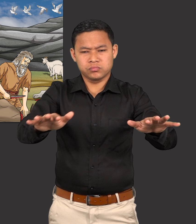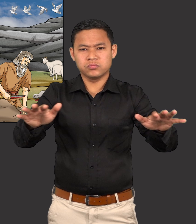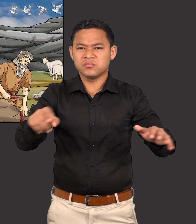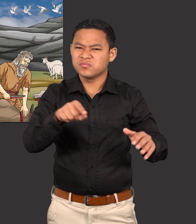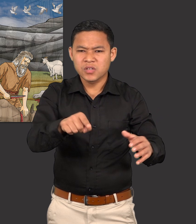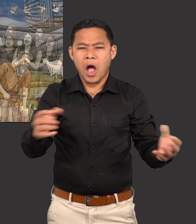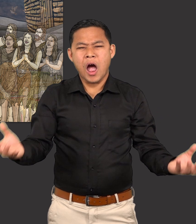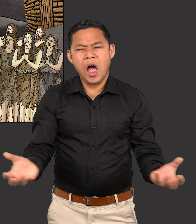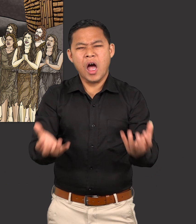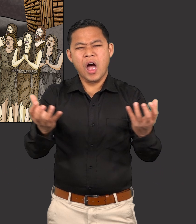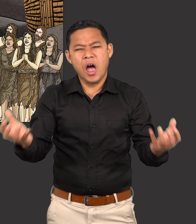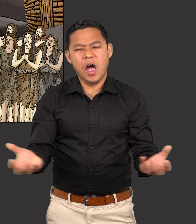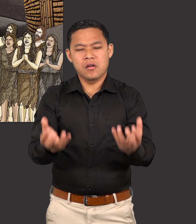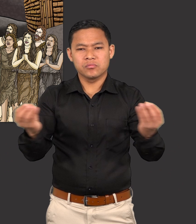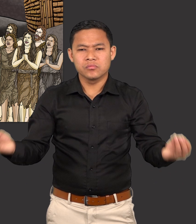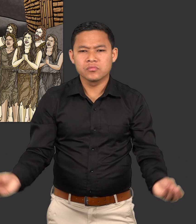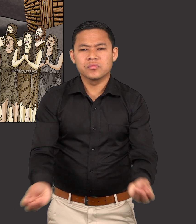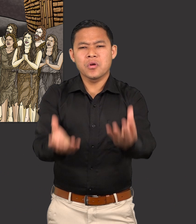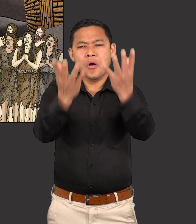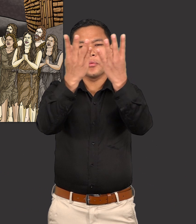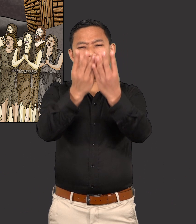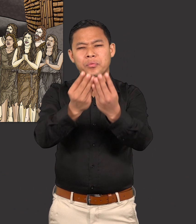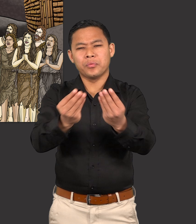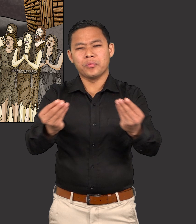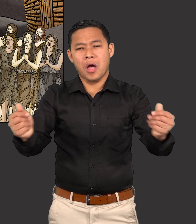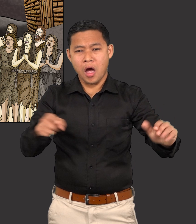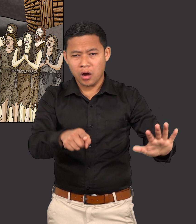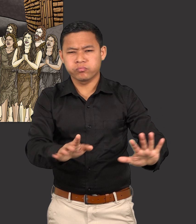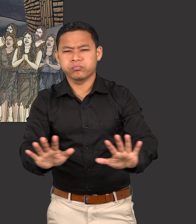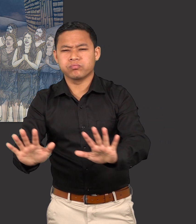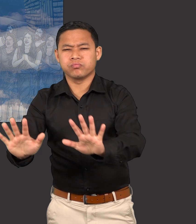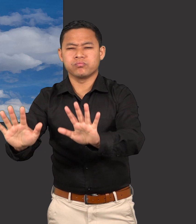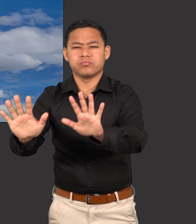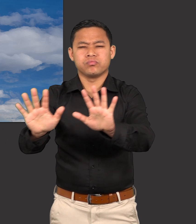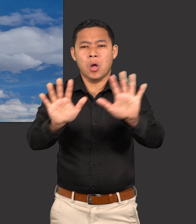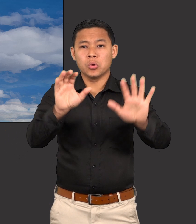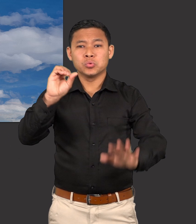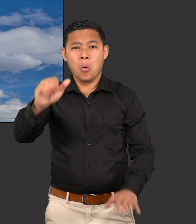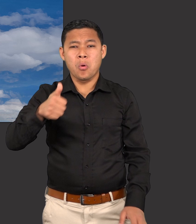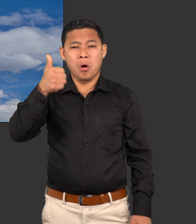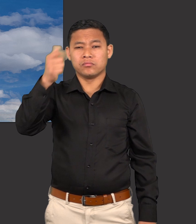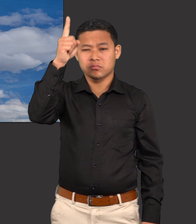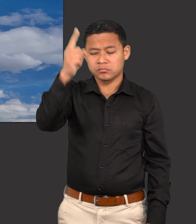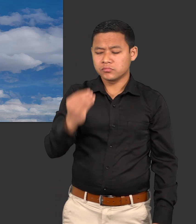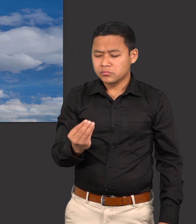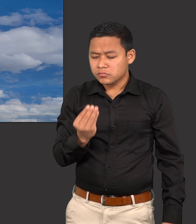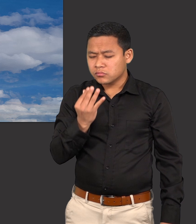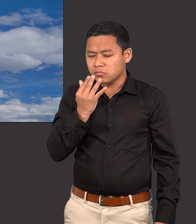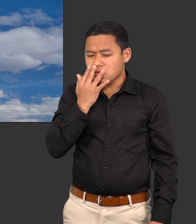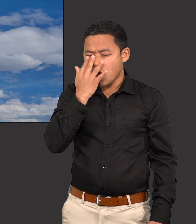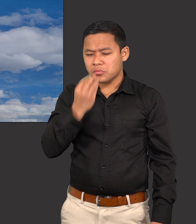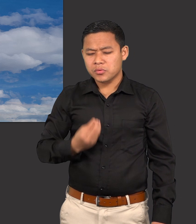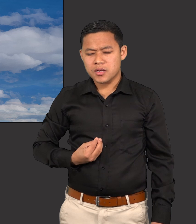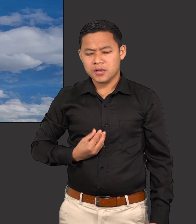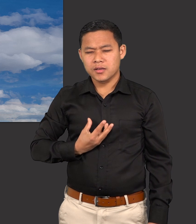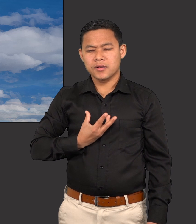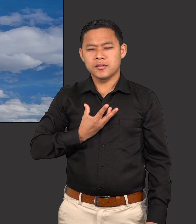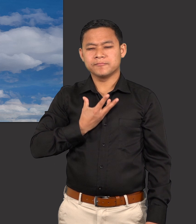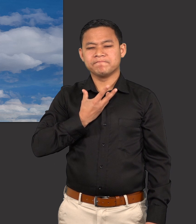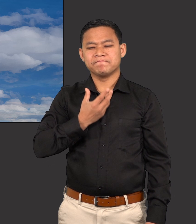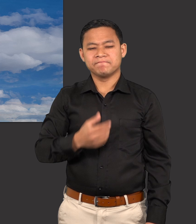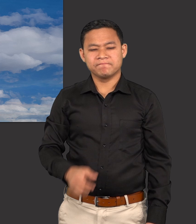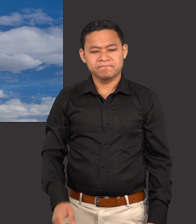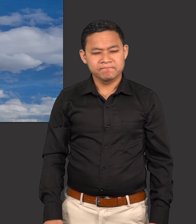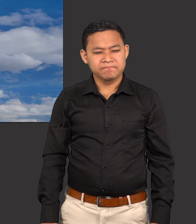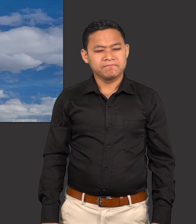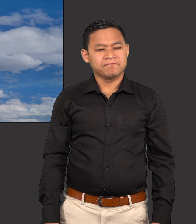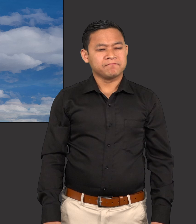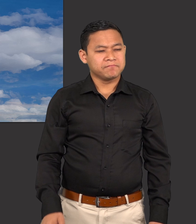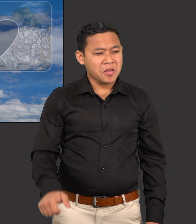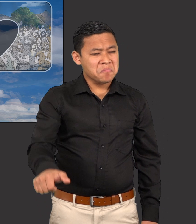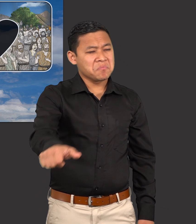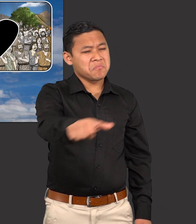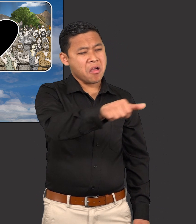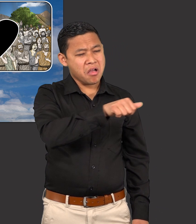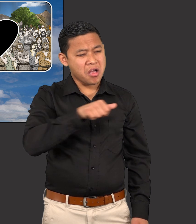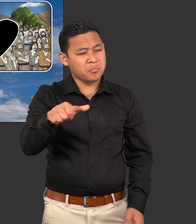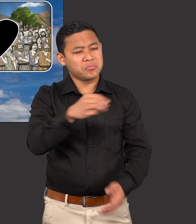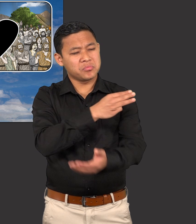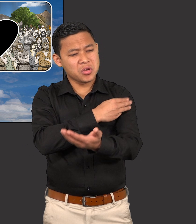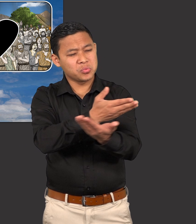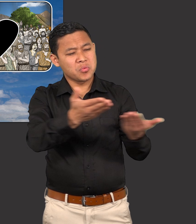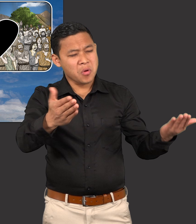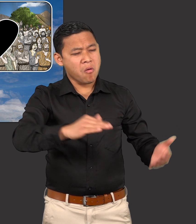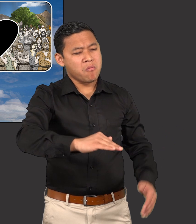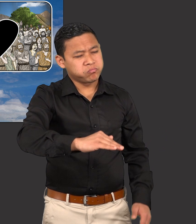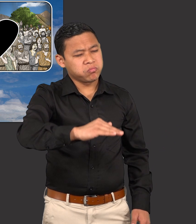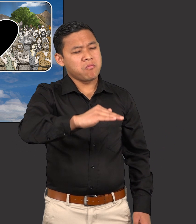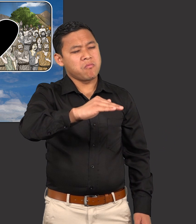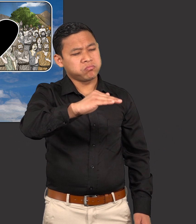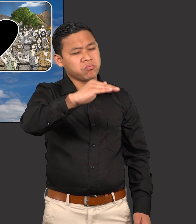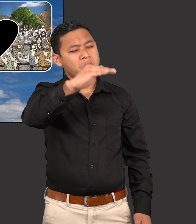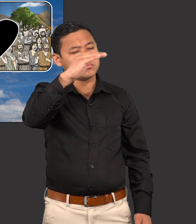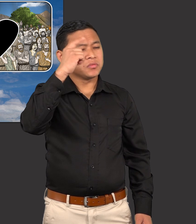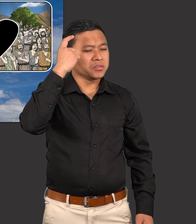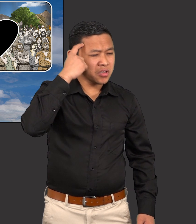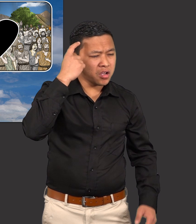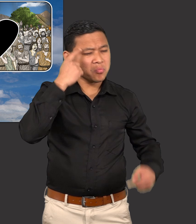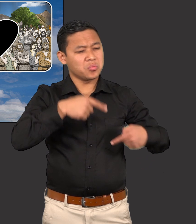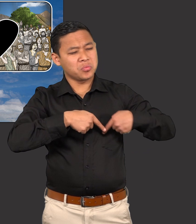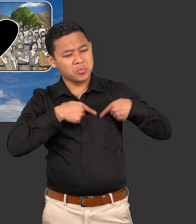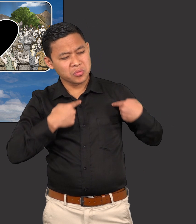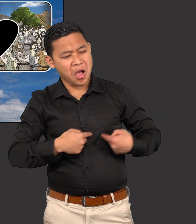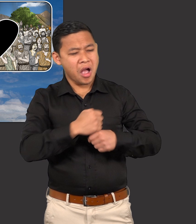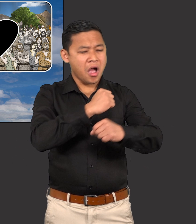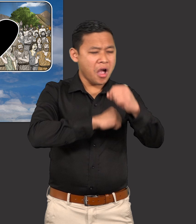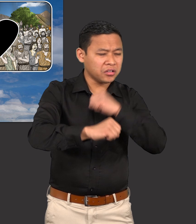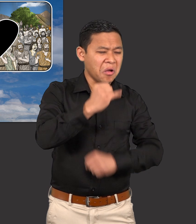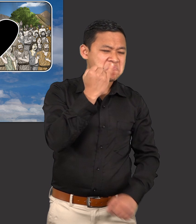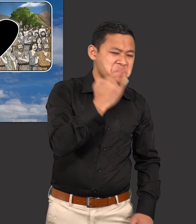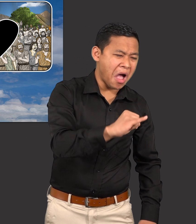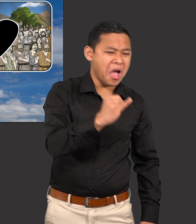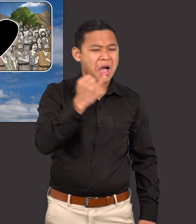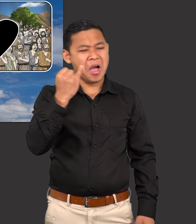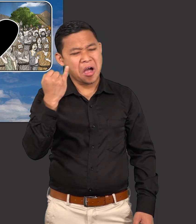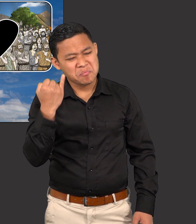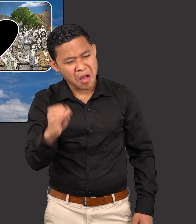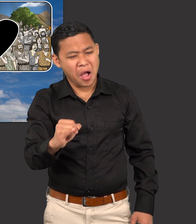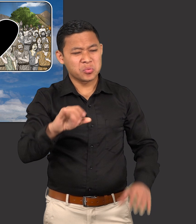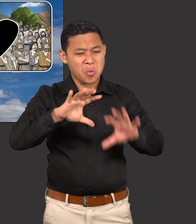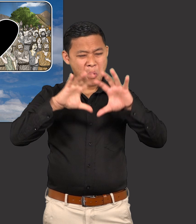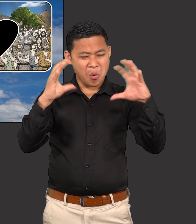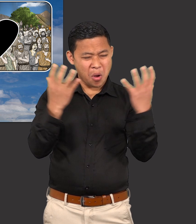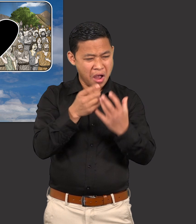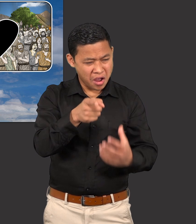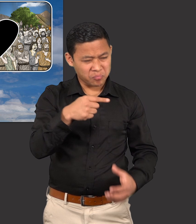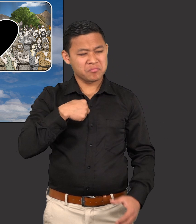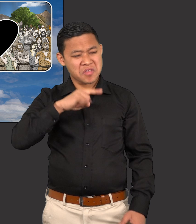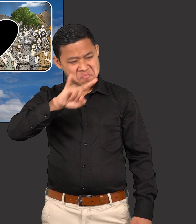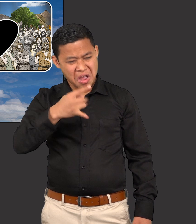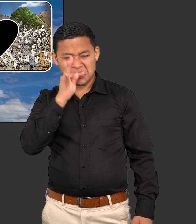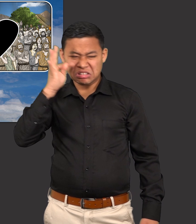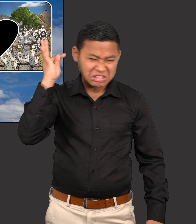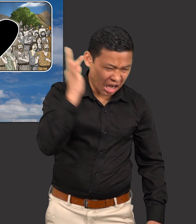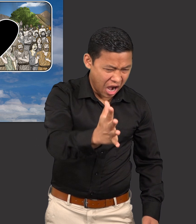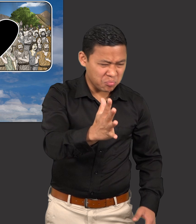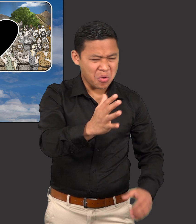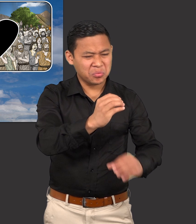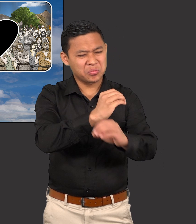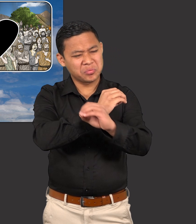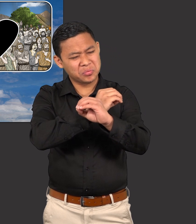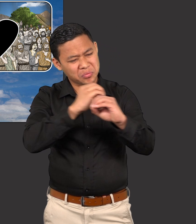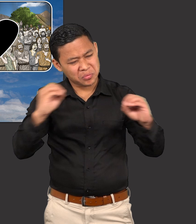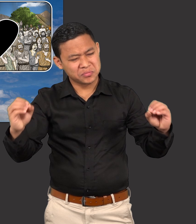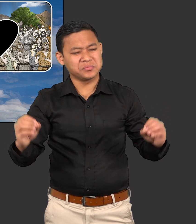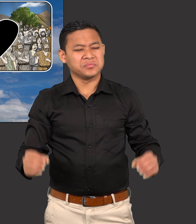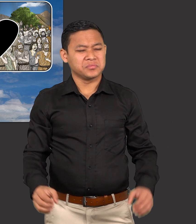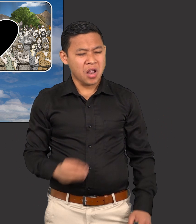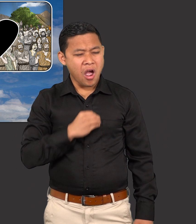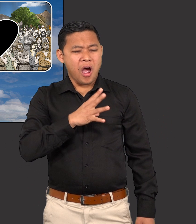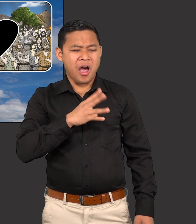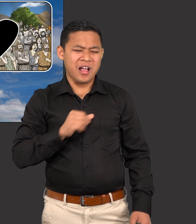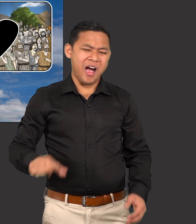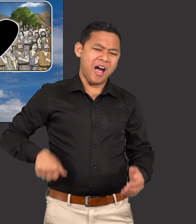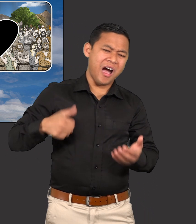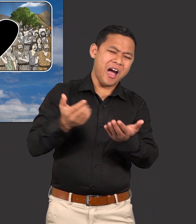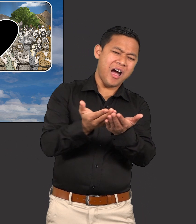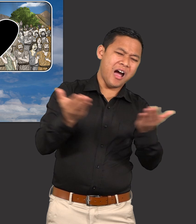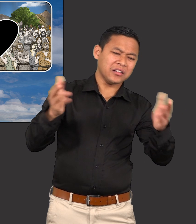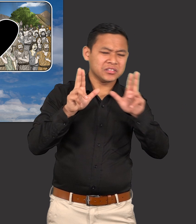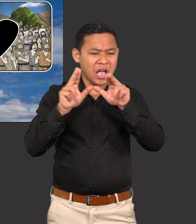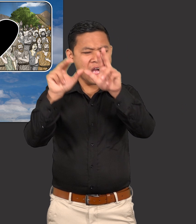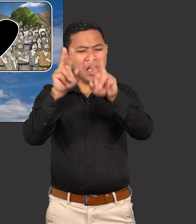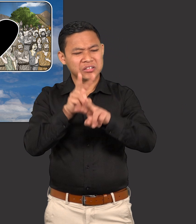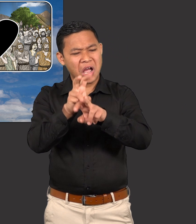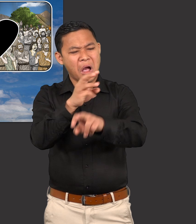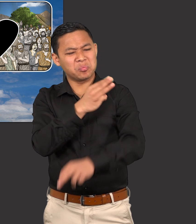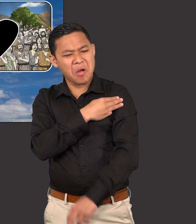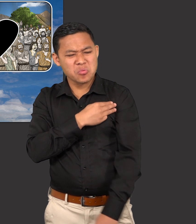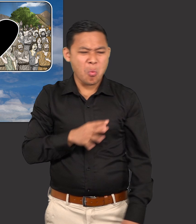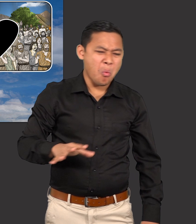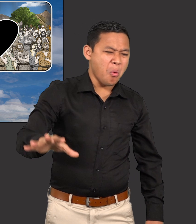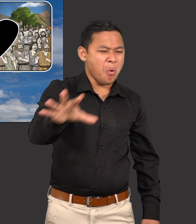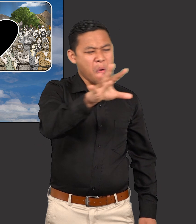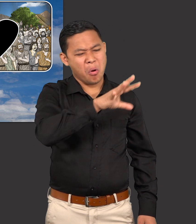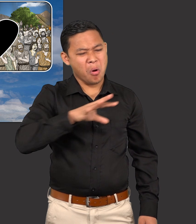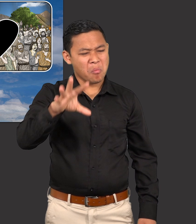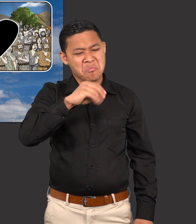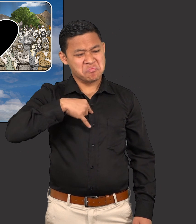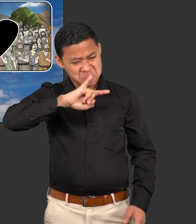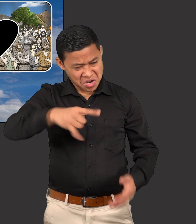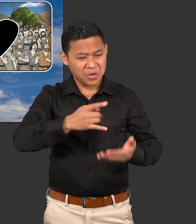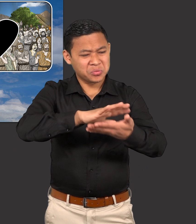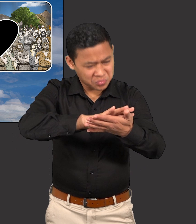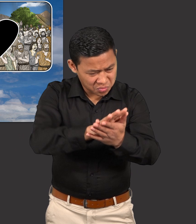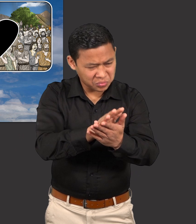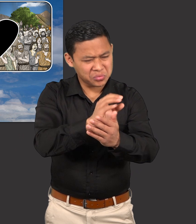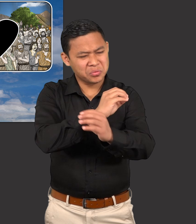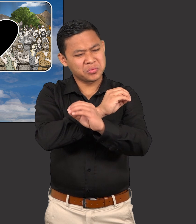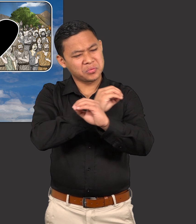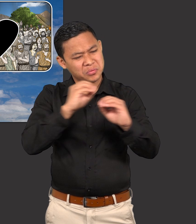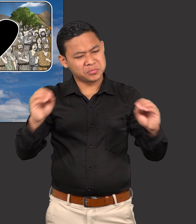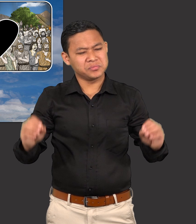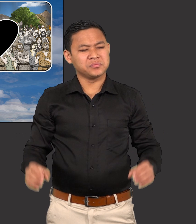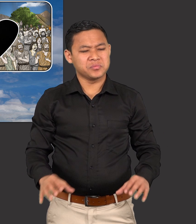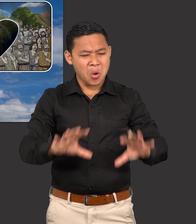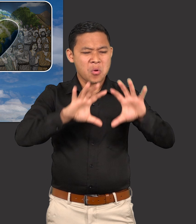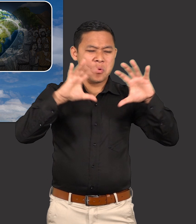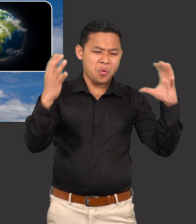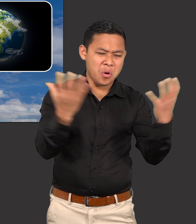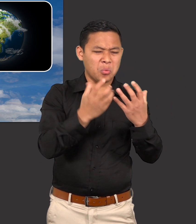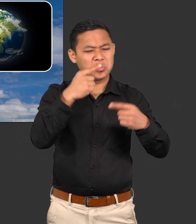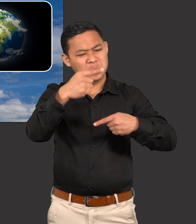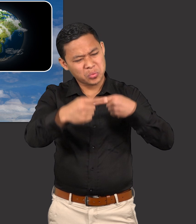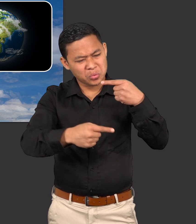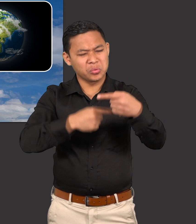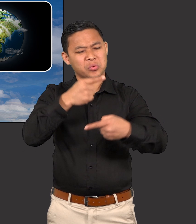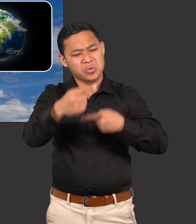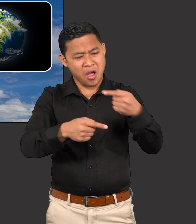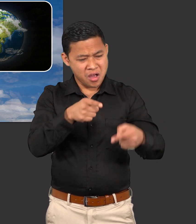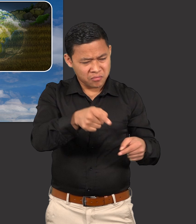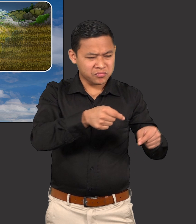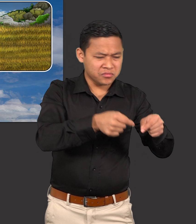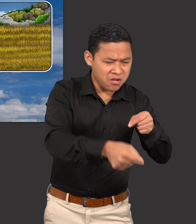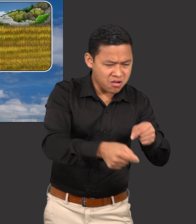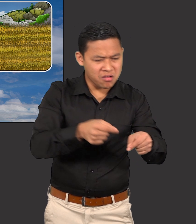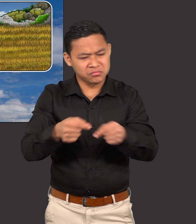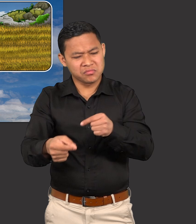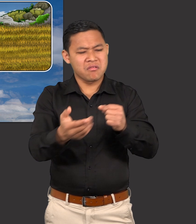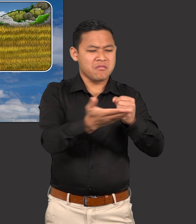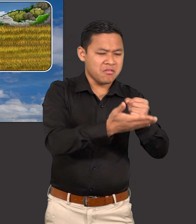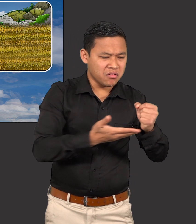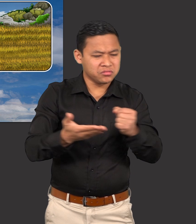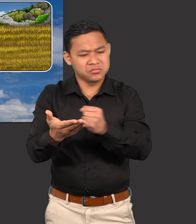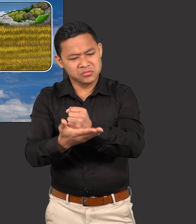When the LORD smelled the pleasing aroma, He said in His heart, “Never again will I curse the ground because of man, even though every inclination of his heart is evil from his youth. And never again will I destroy all living creatures as I have done.